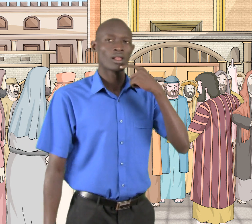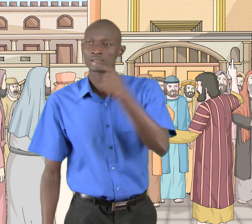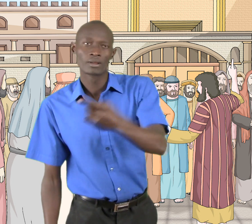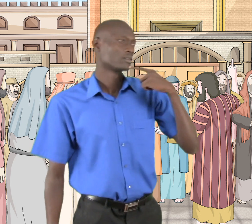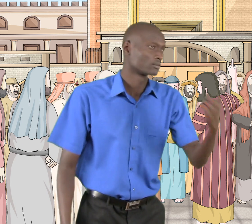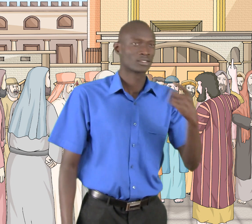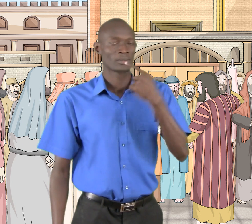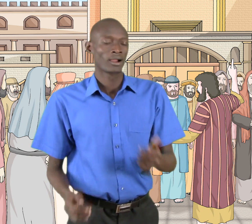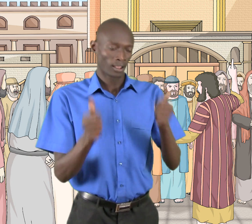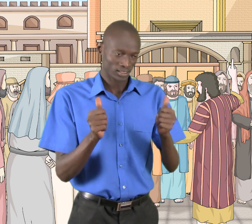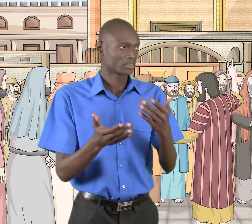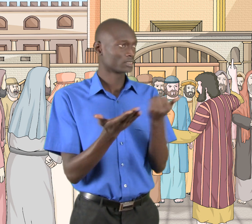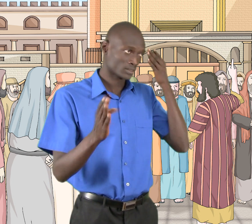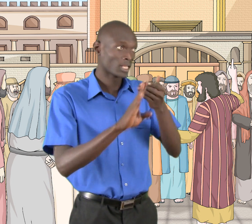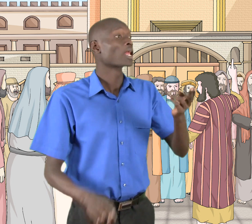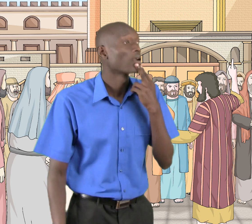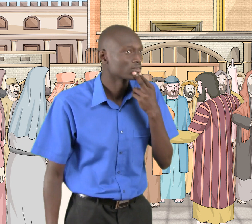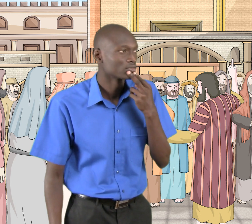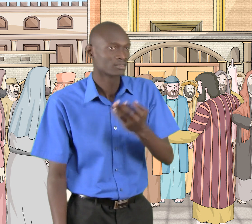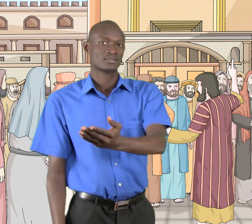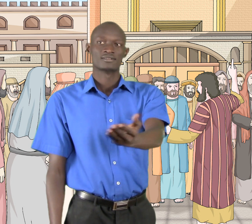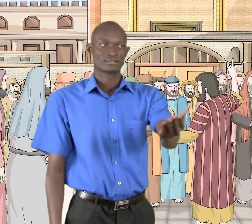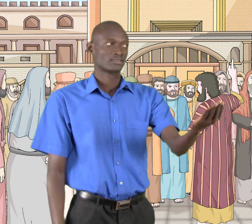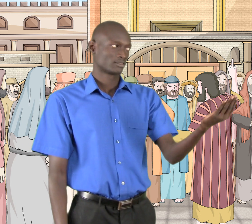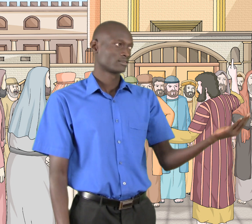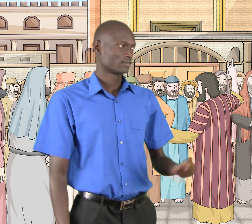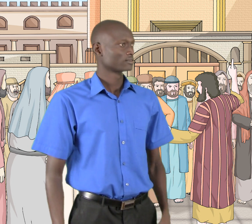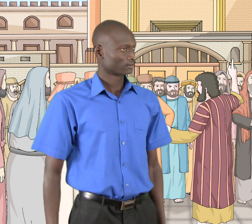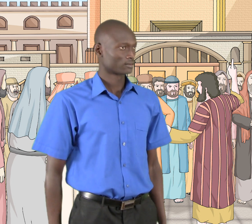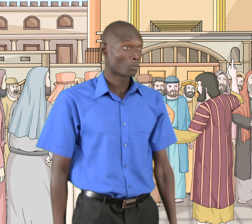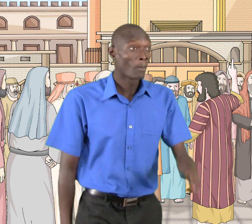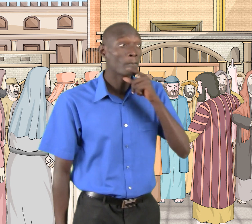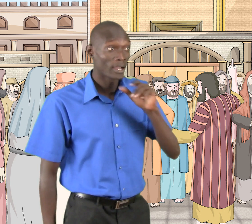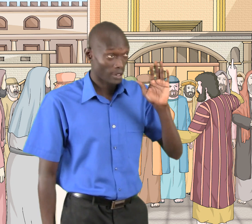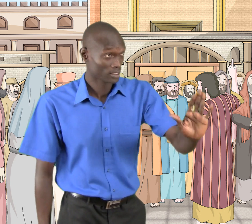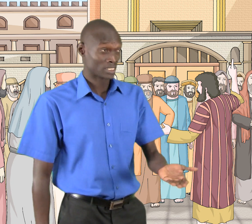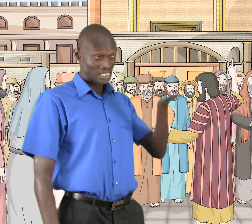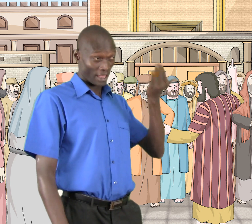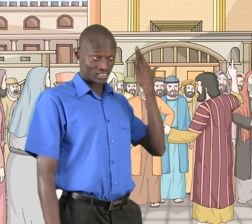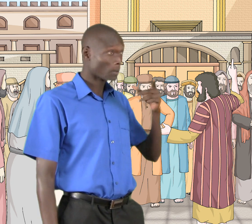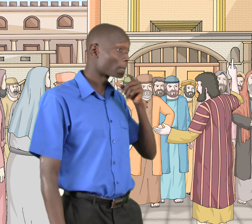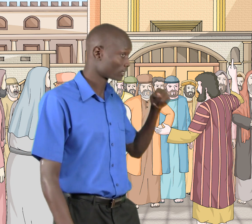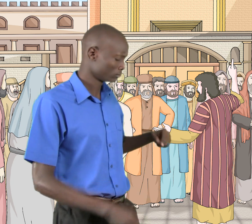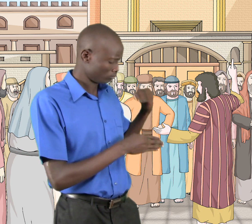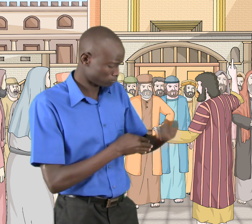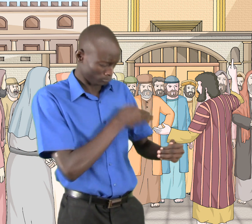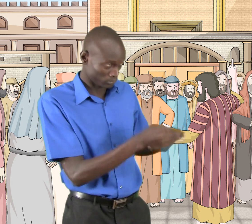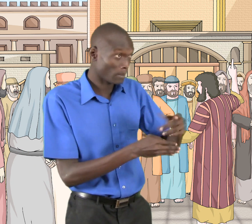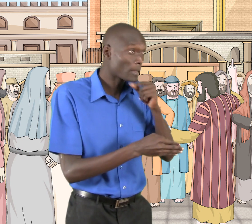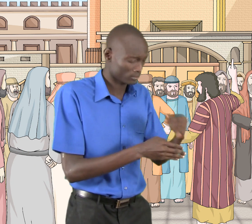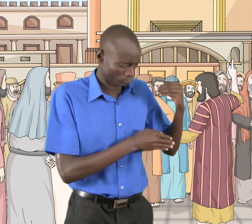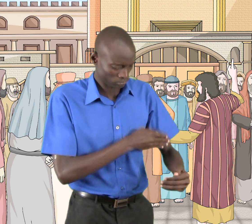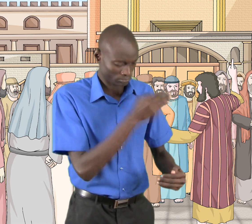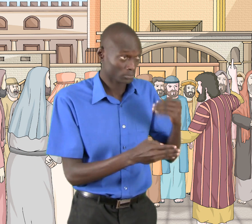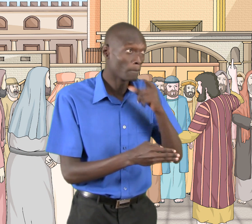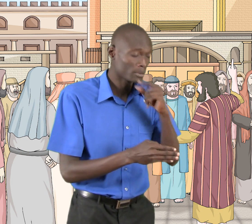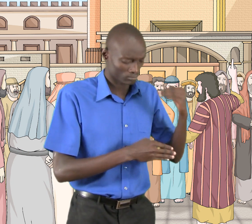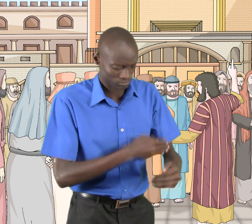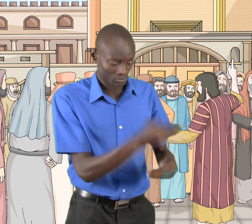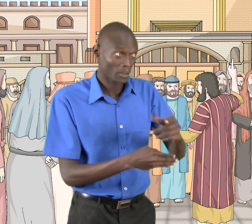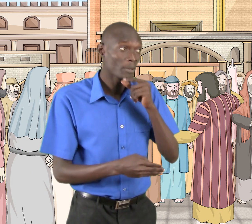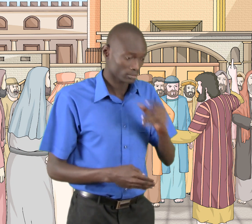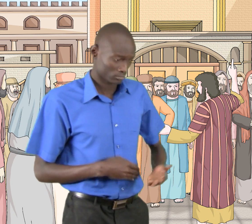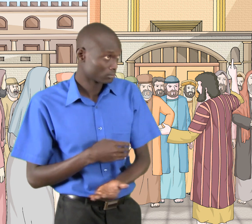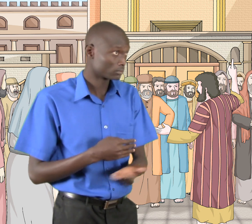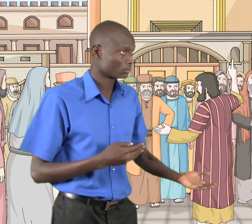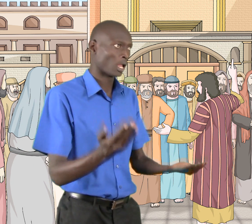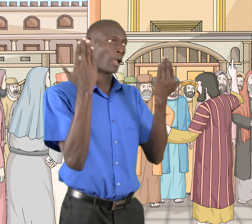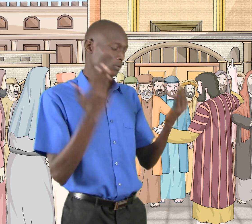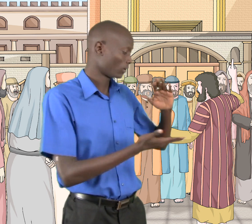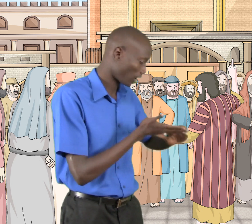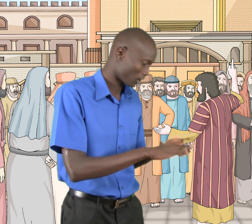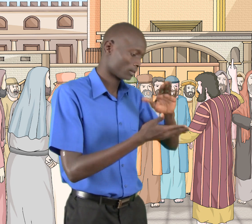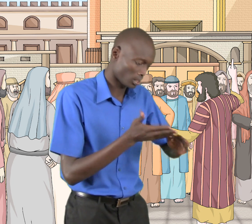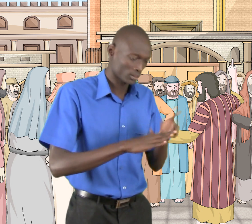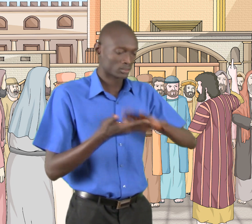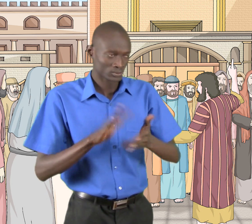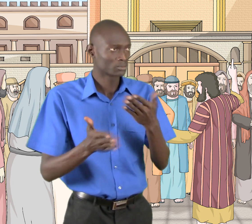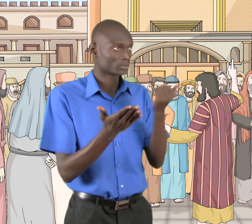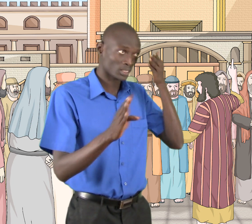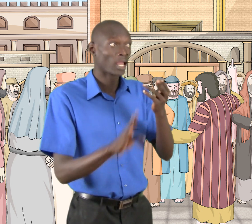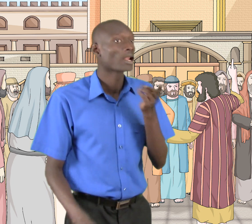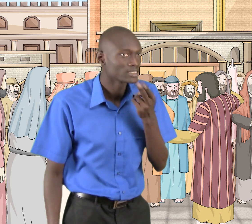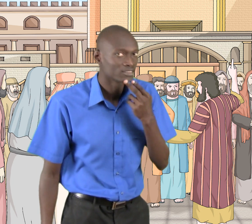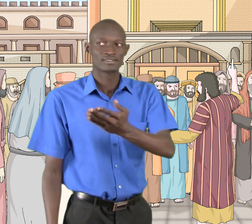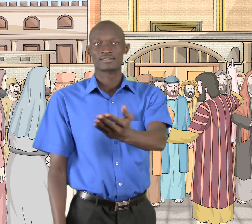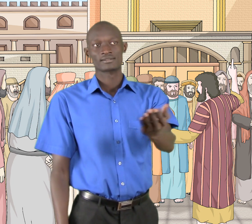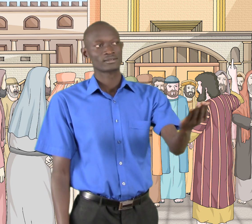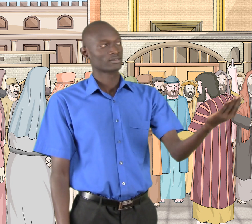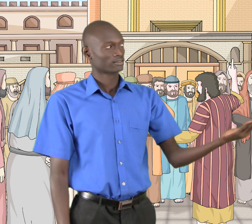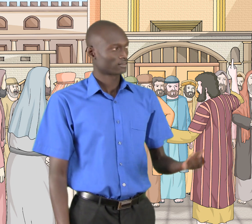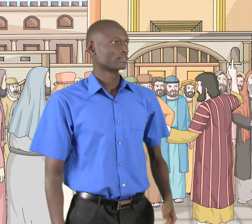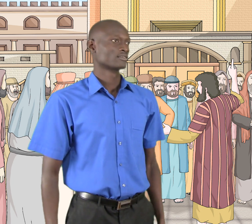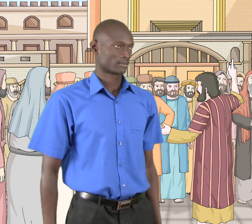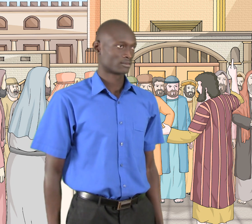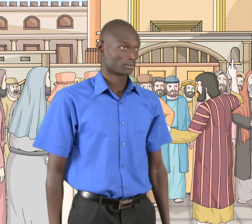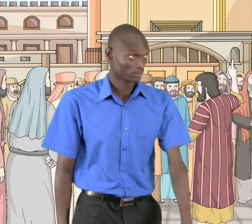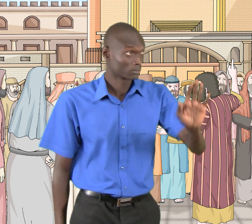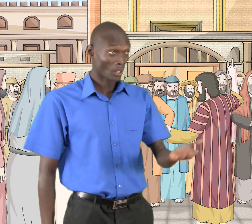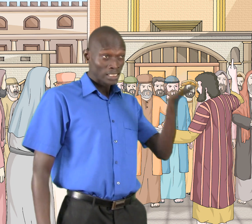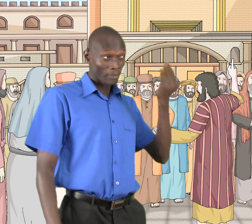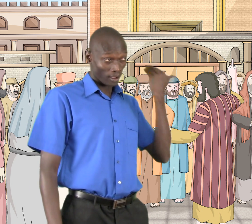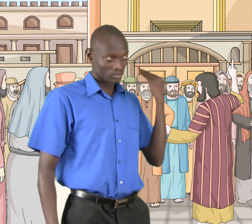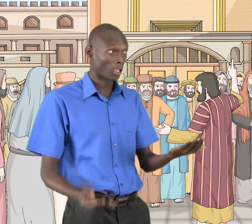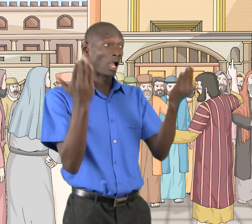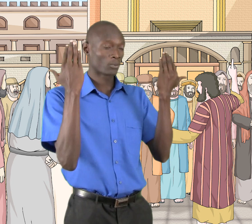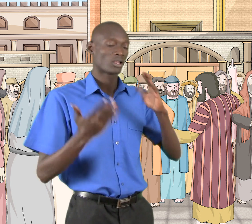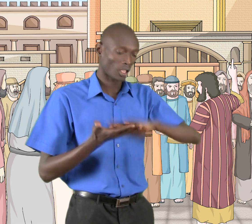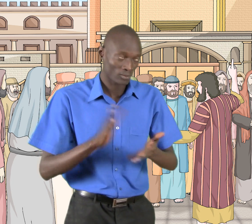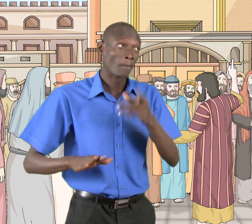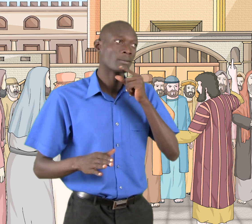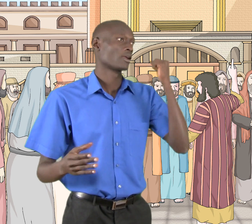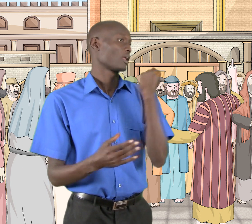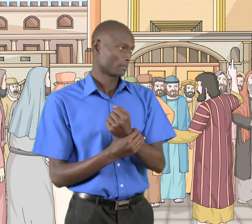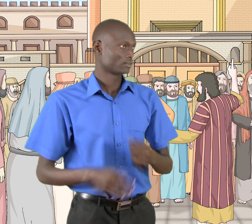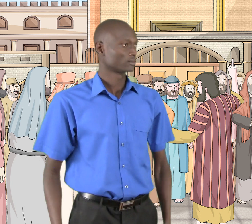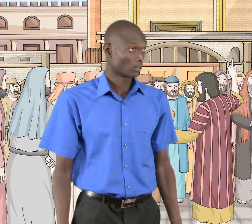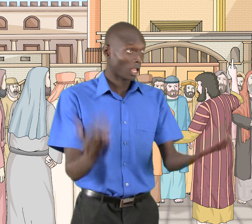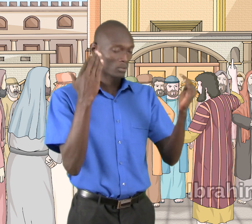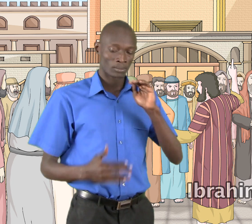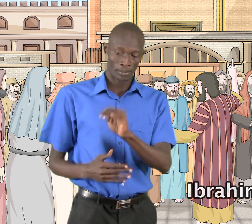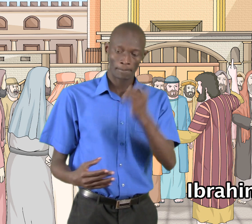Indeed, all the prophets from Samuel on, as many as have spoken, have proclaimed these days.